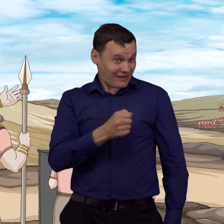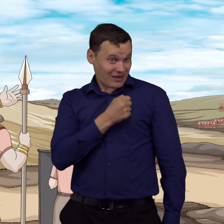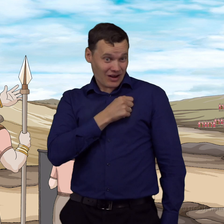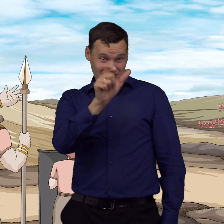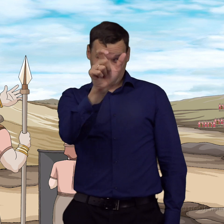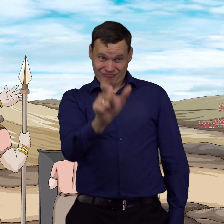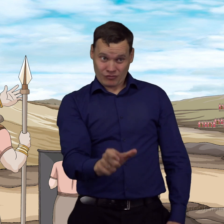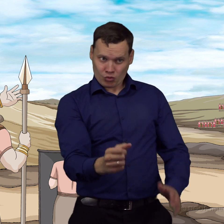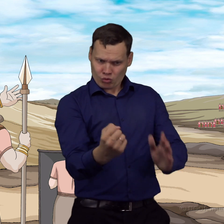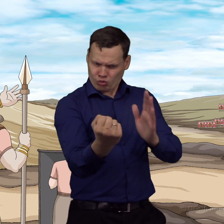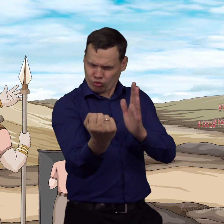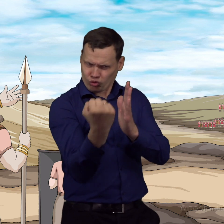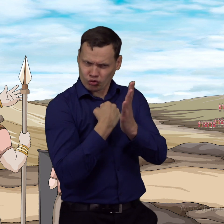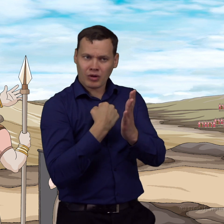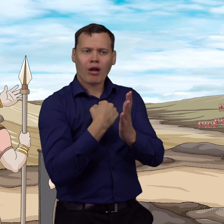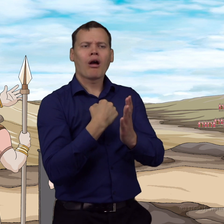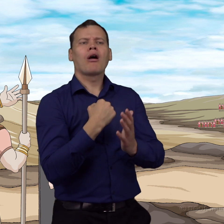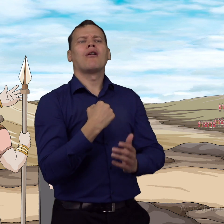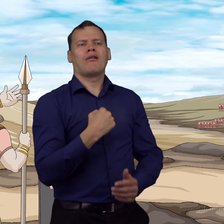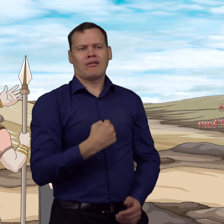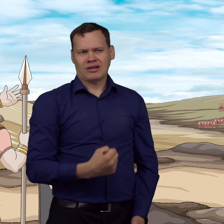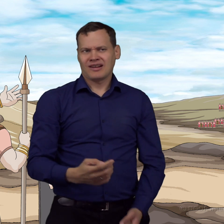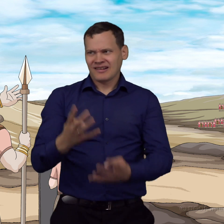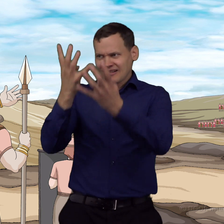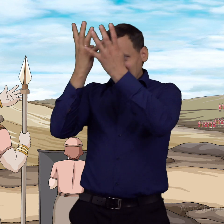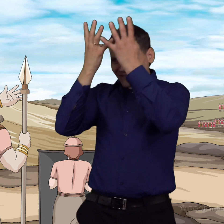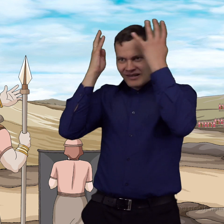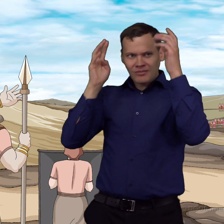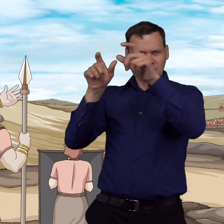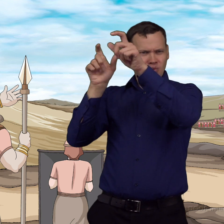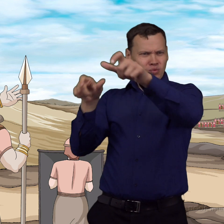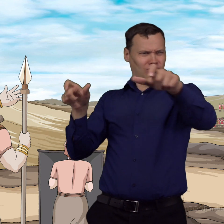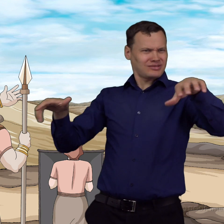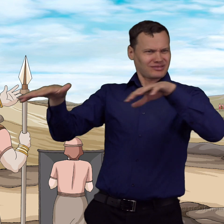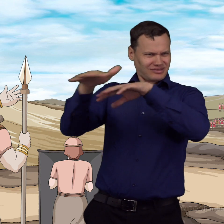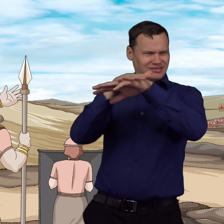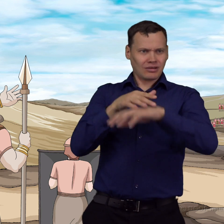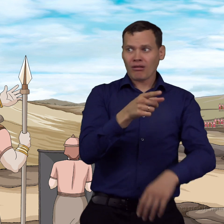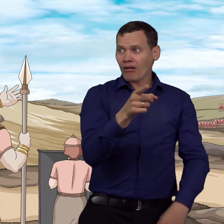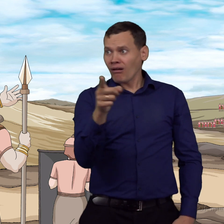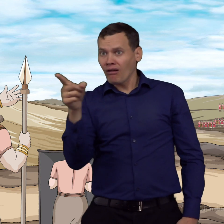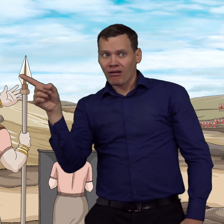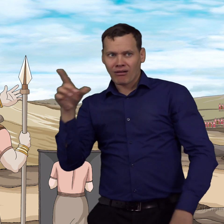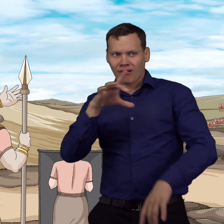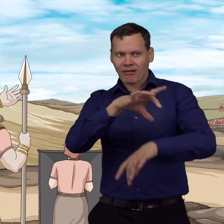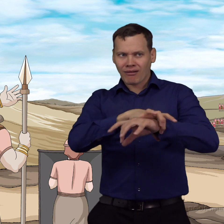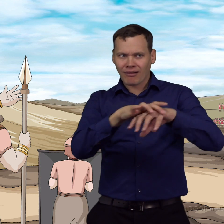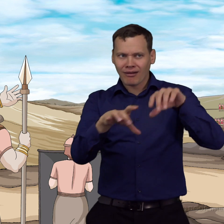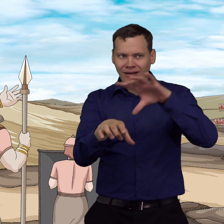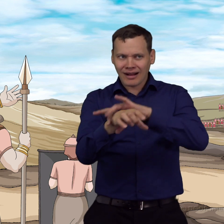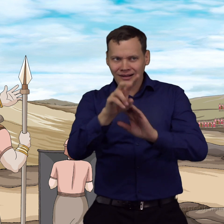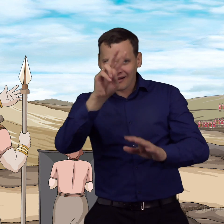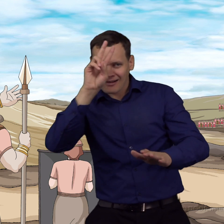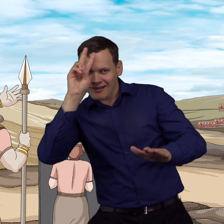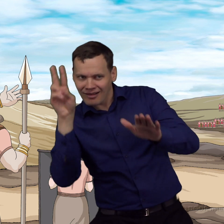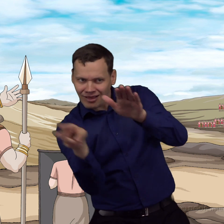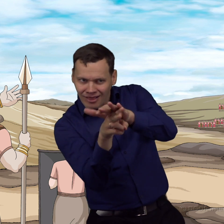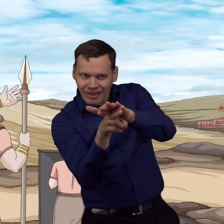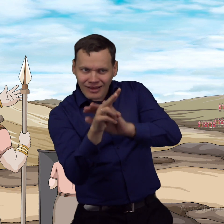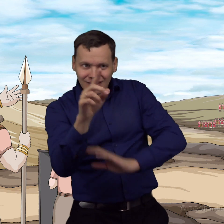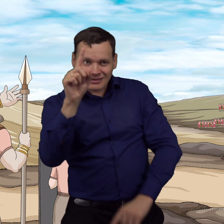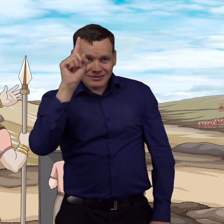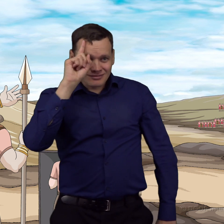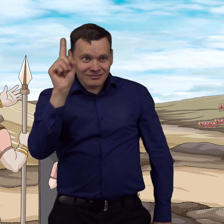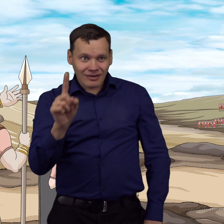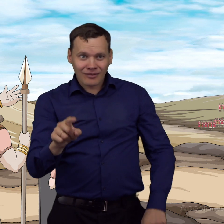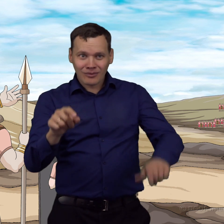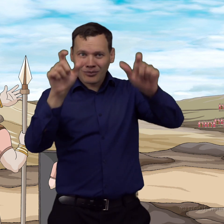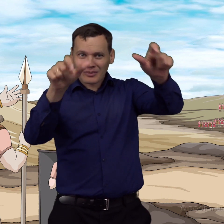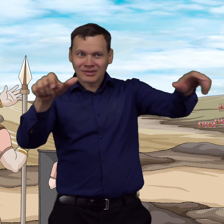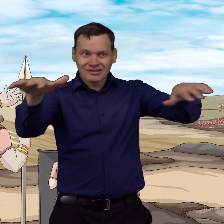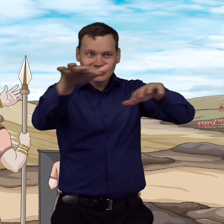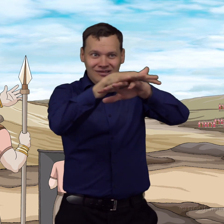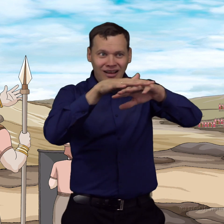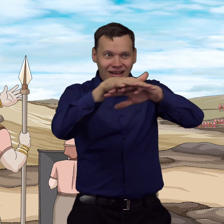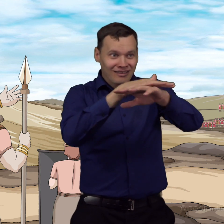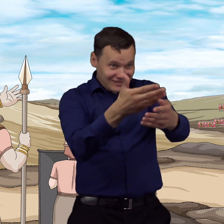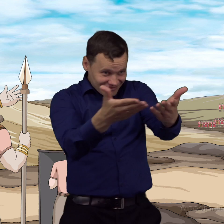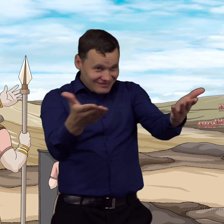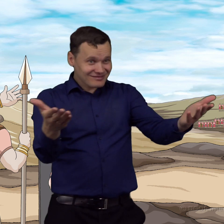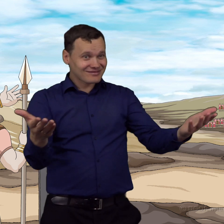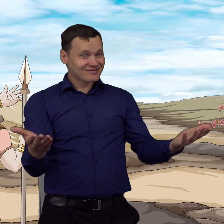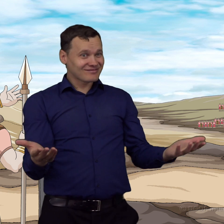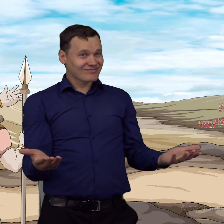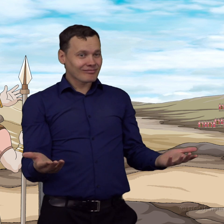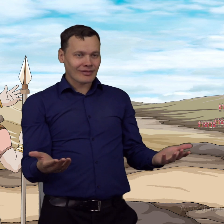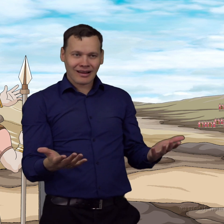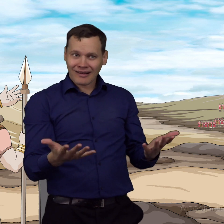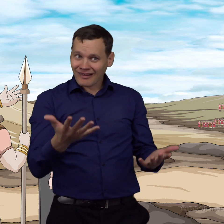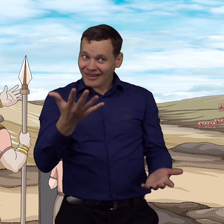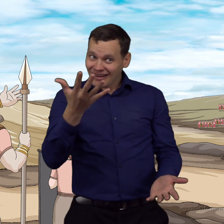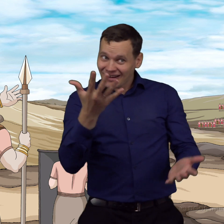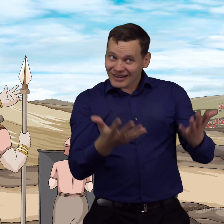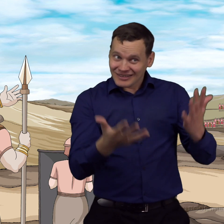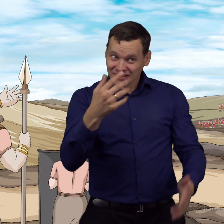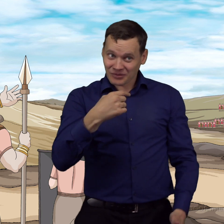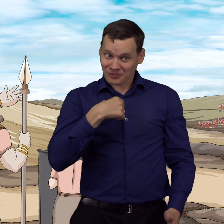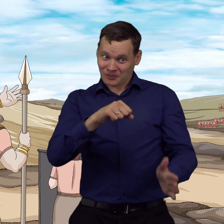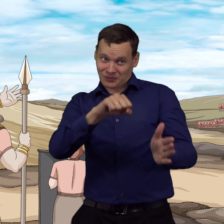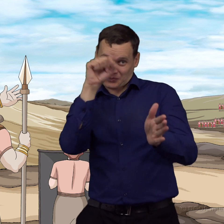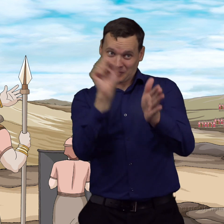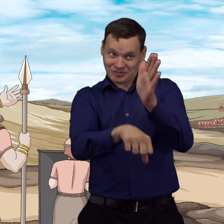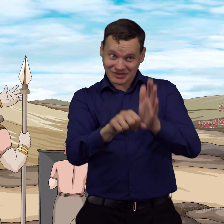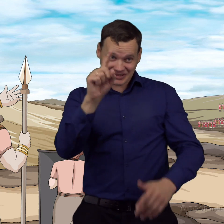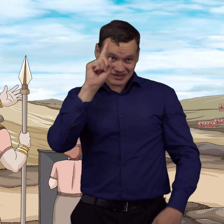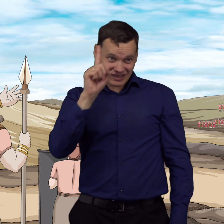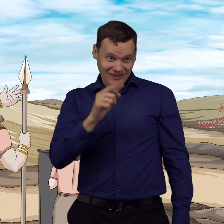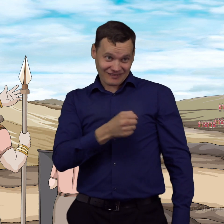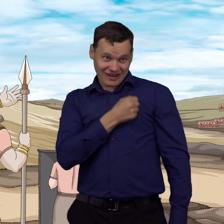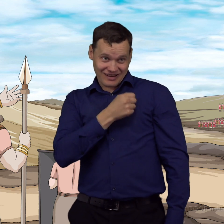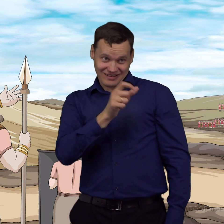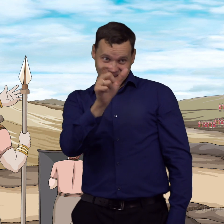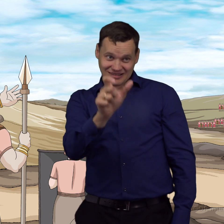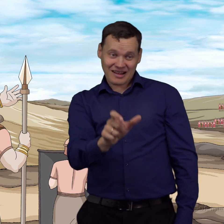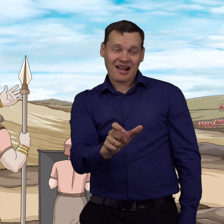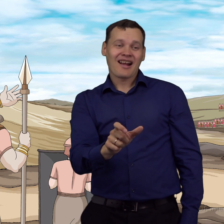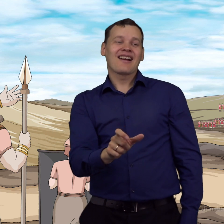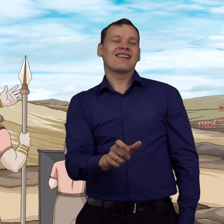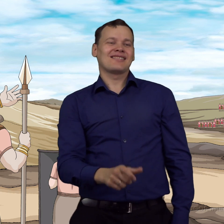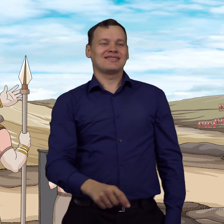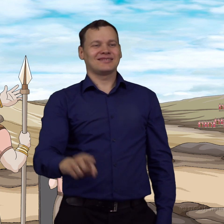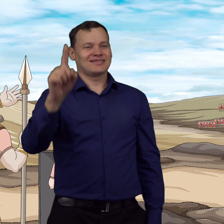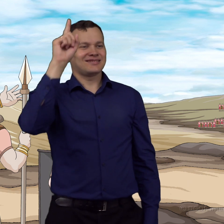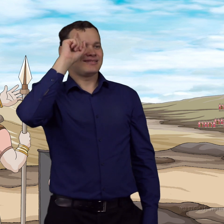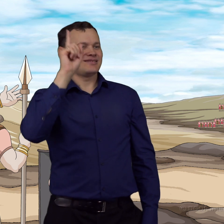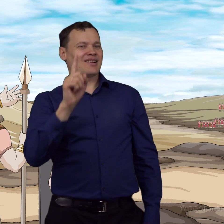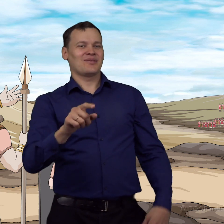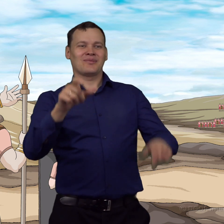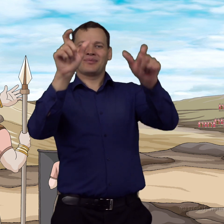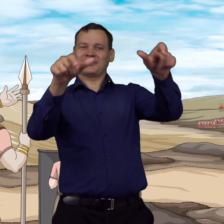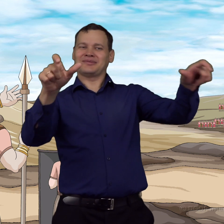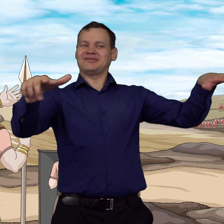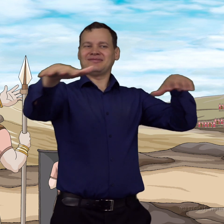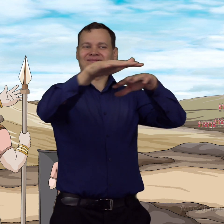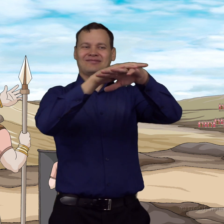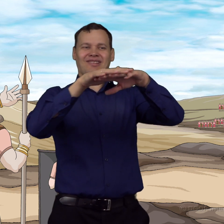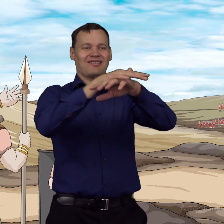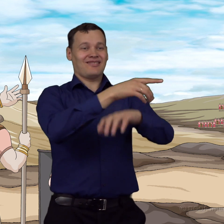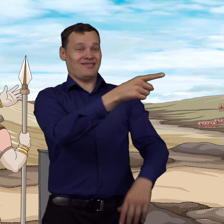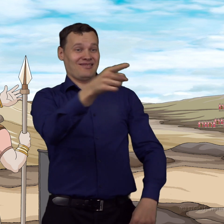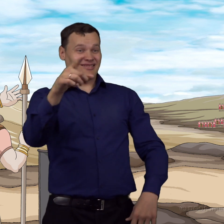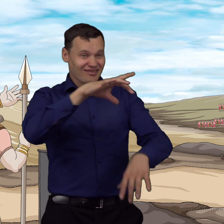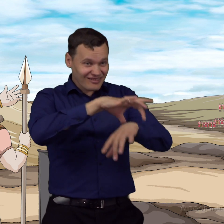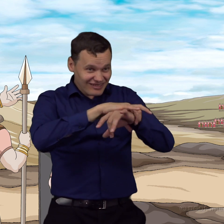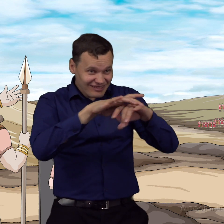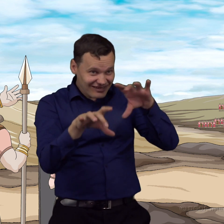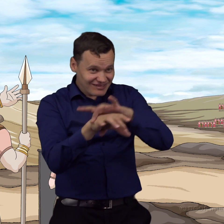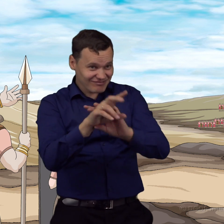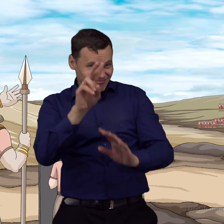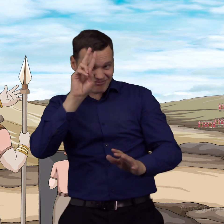If he is able to fight me and kill me, then we will be your servants.